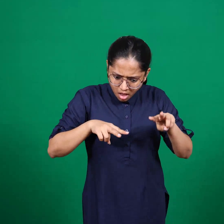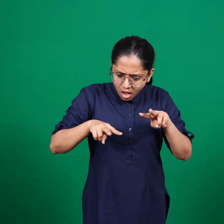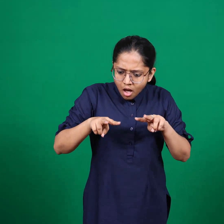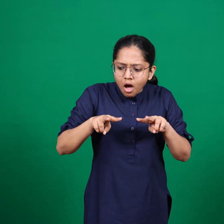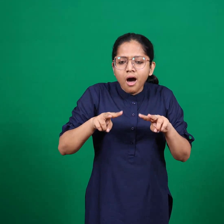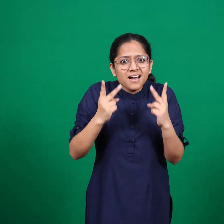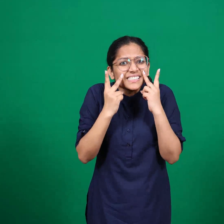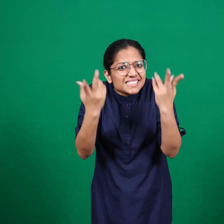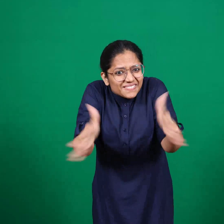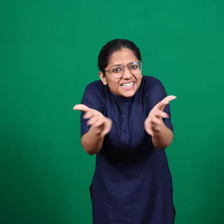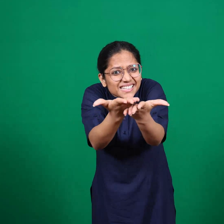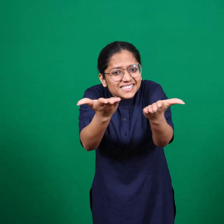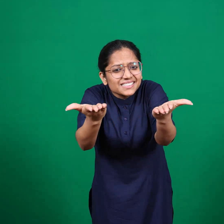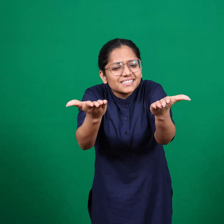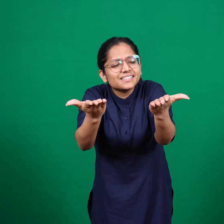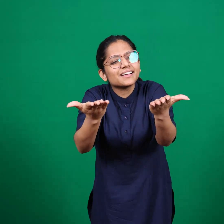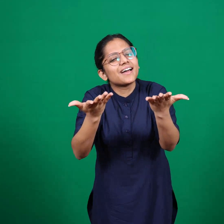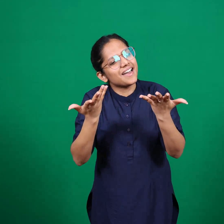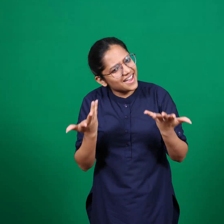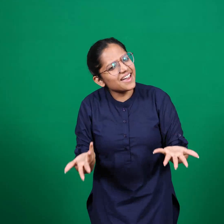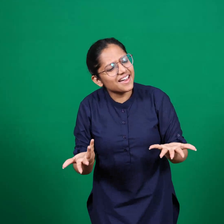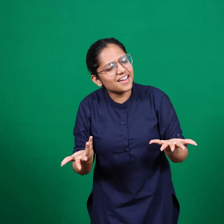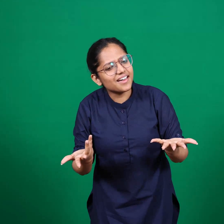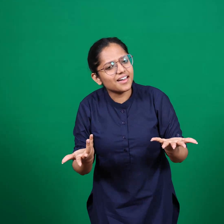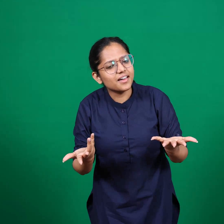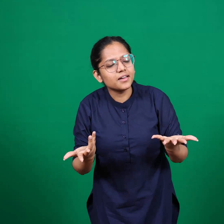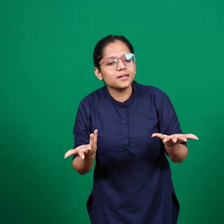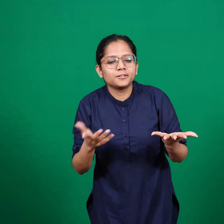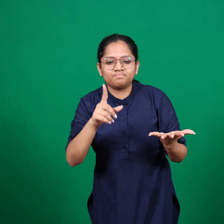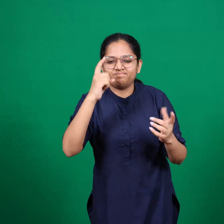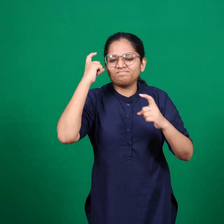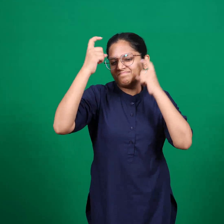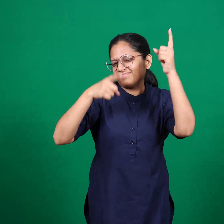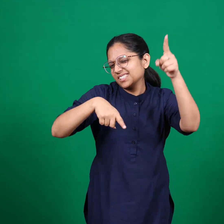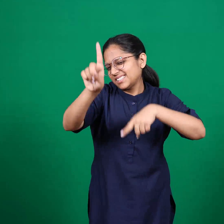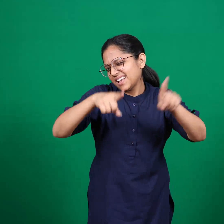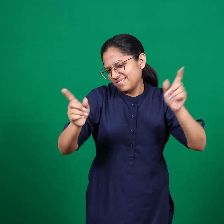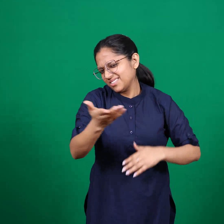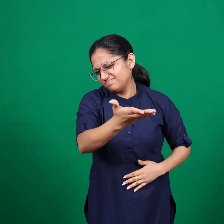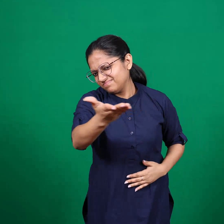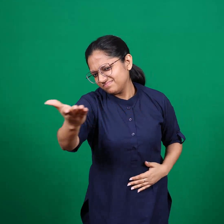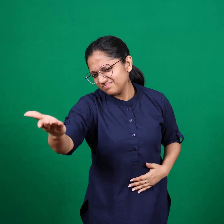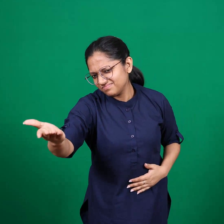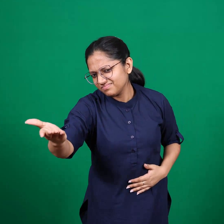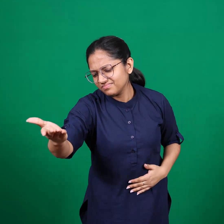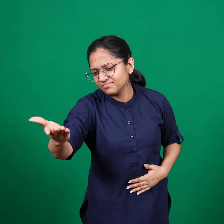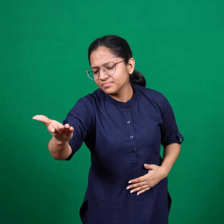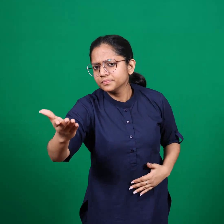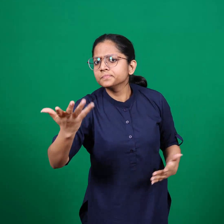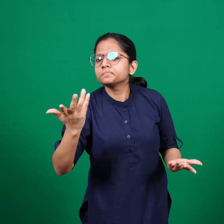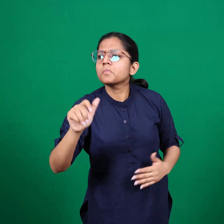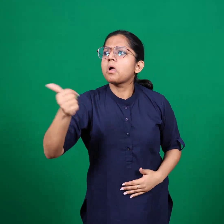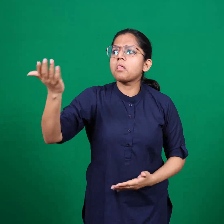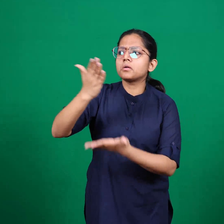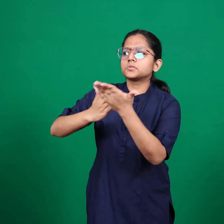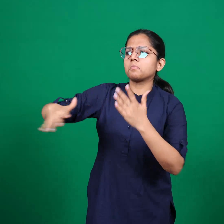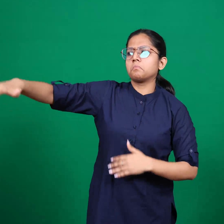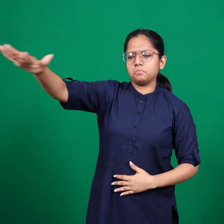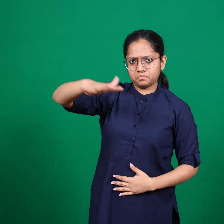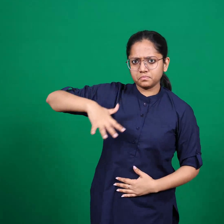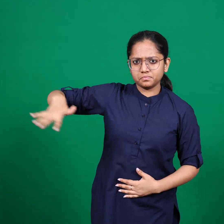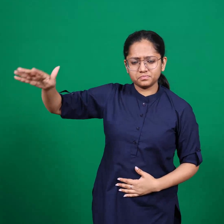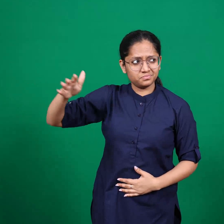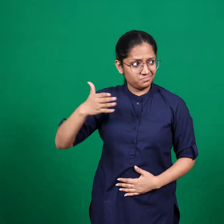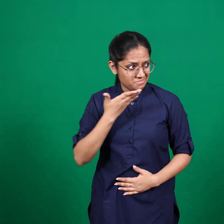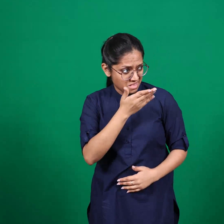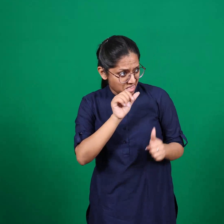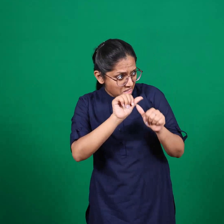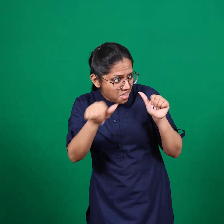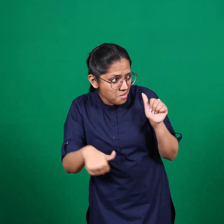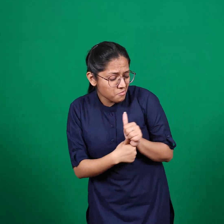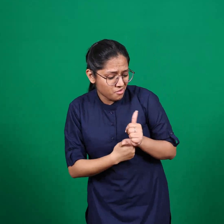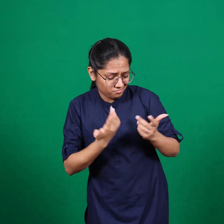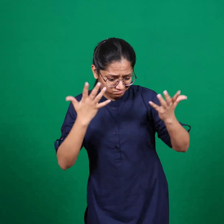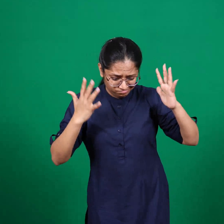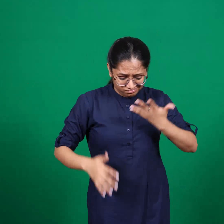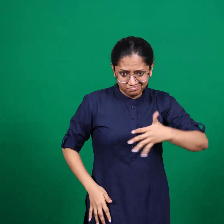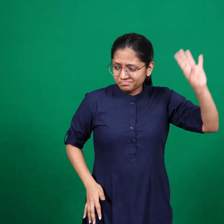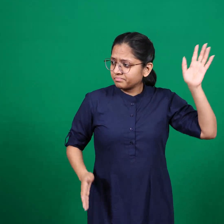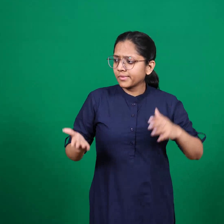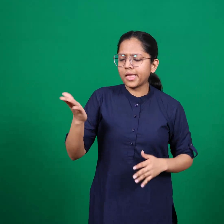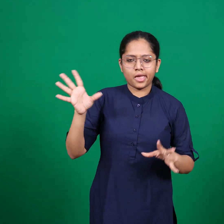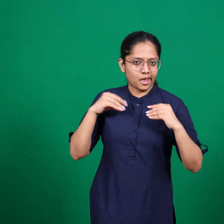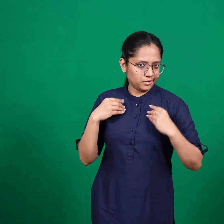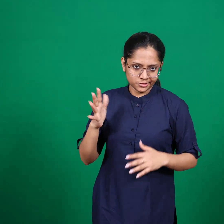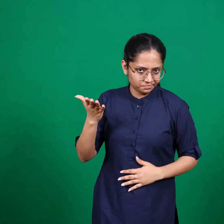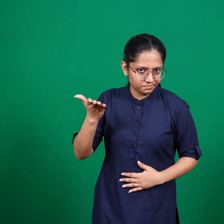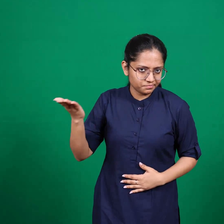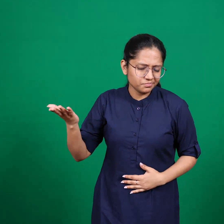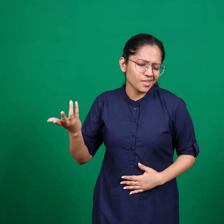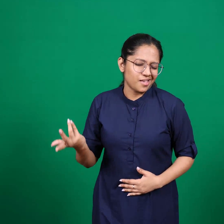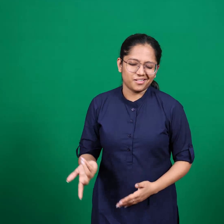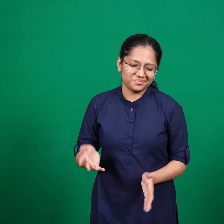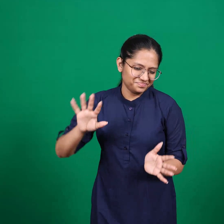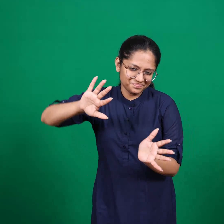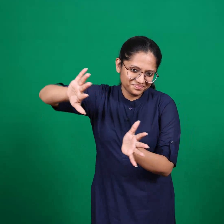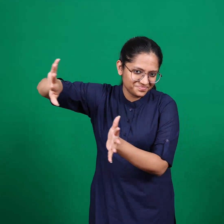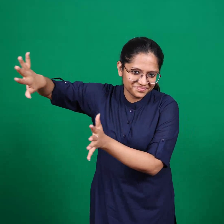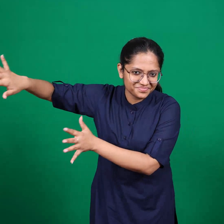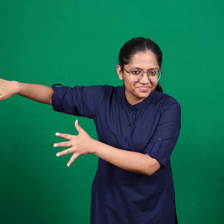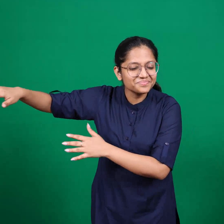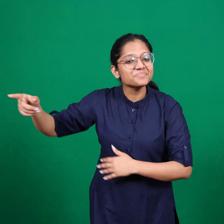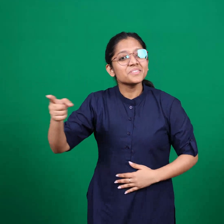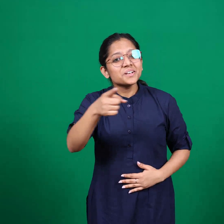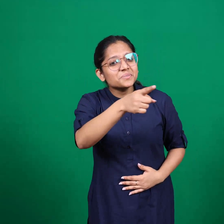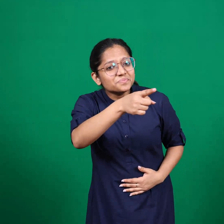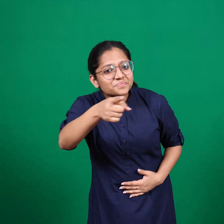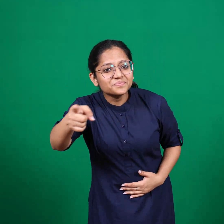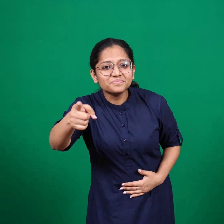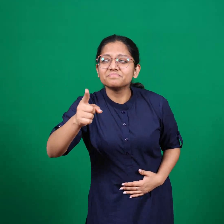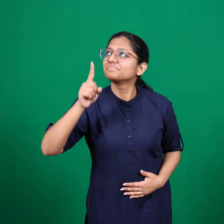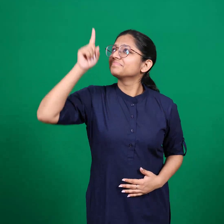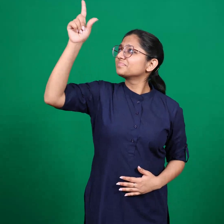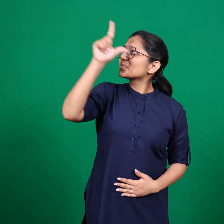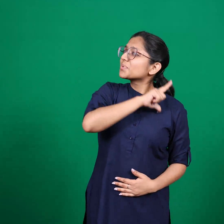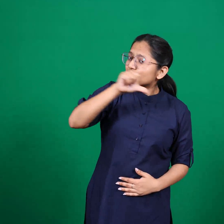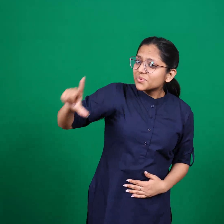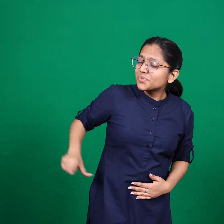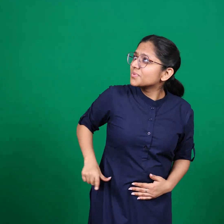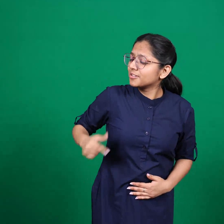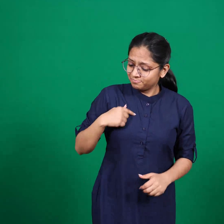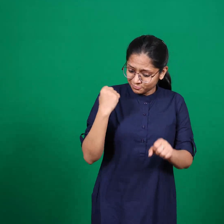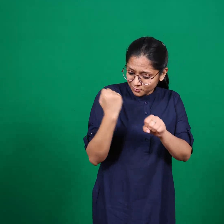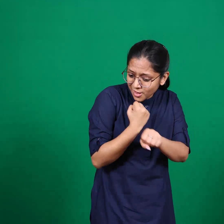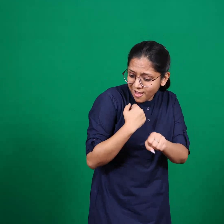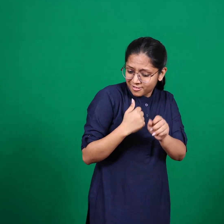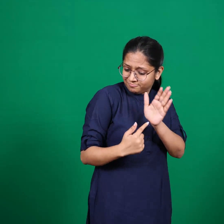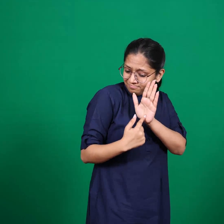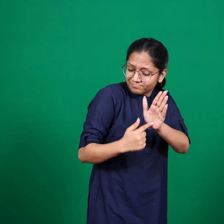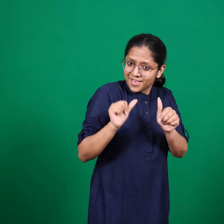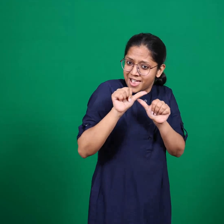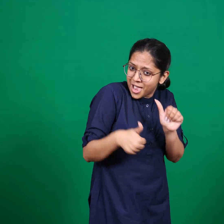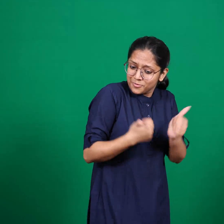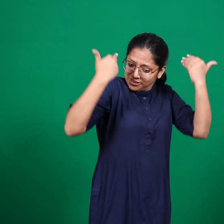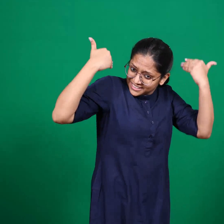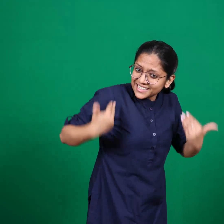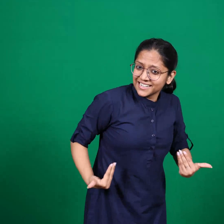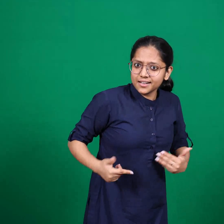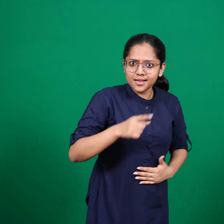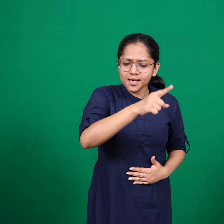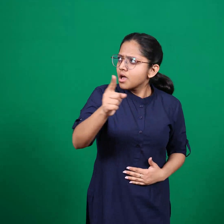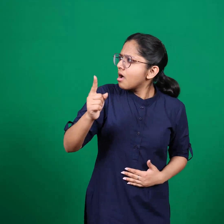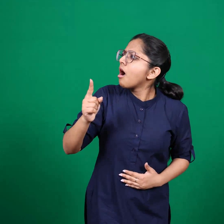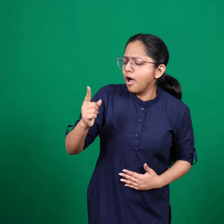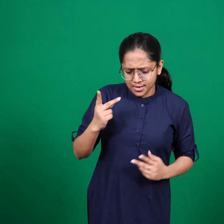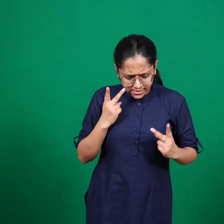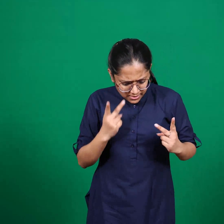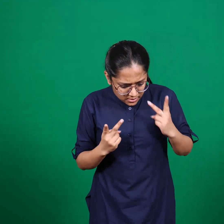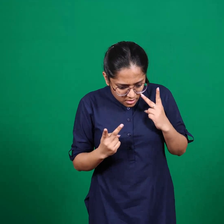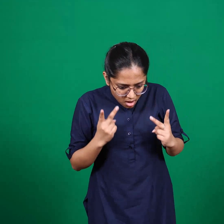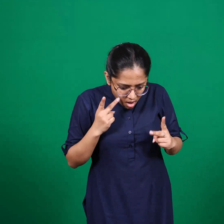Even if I am not an apostle to others, surely I am to you.